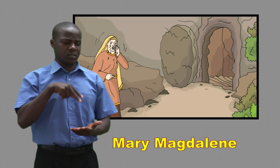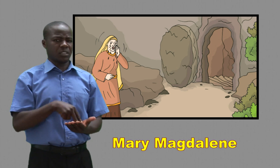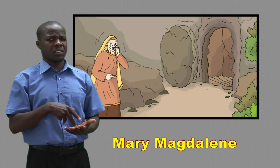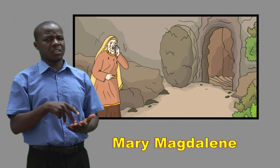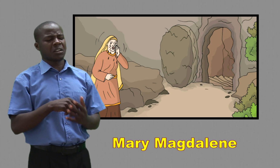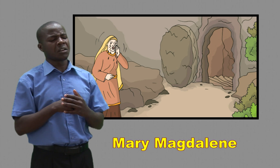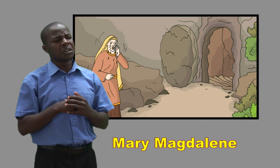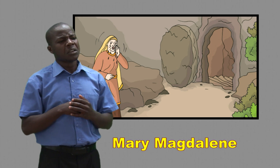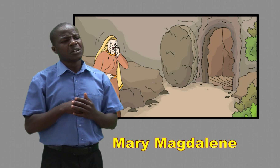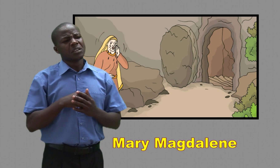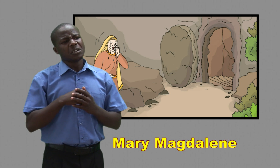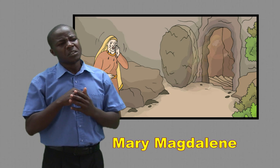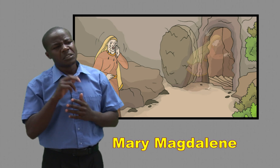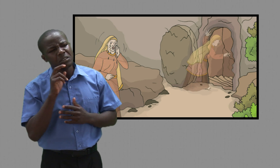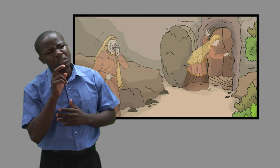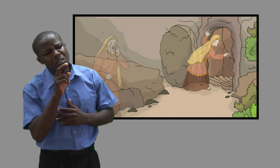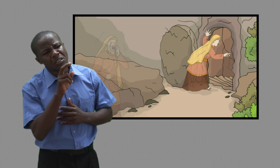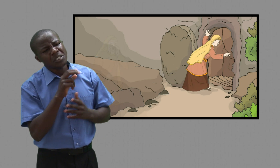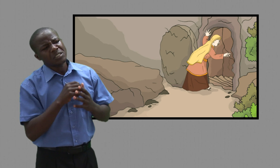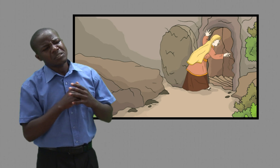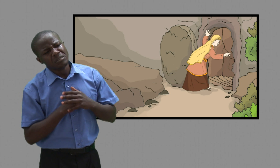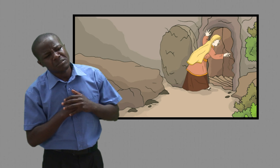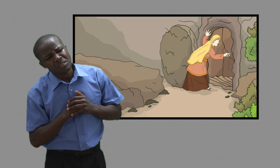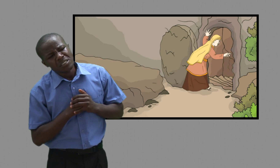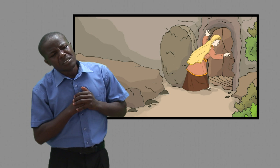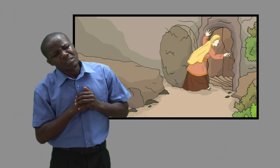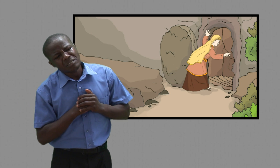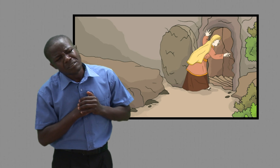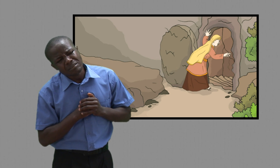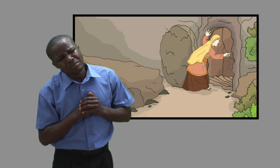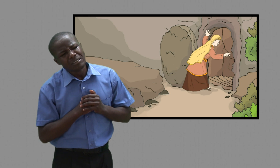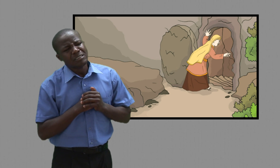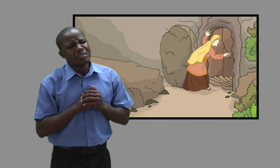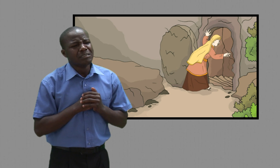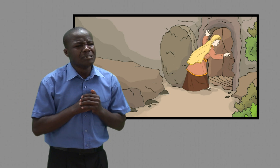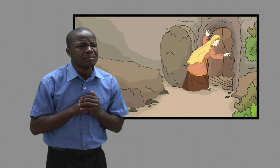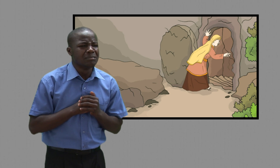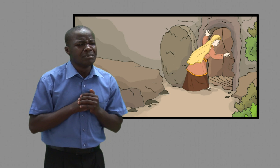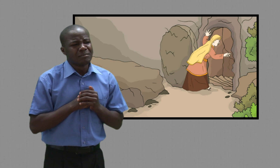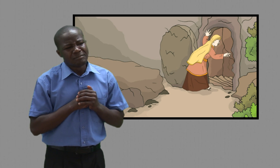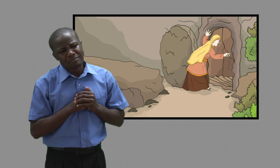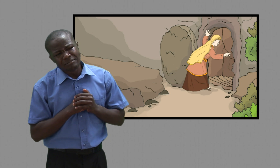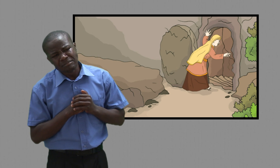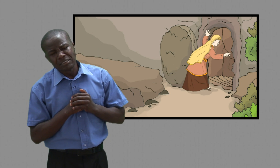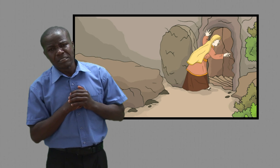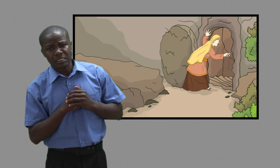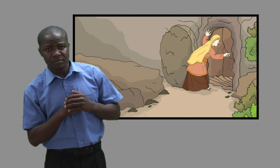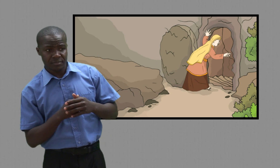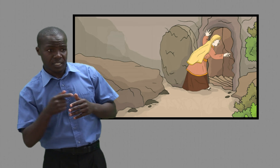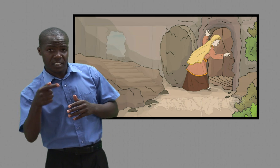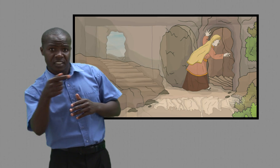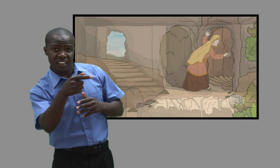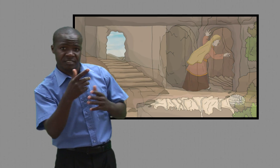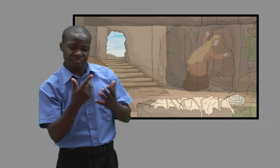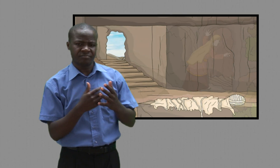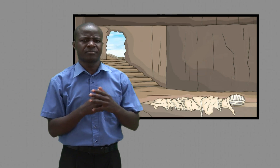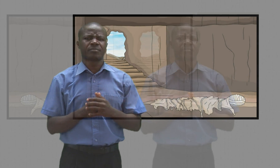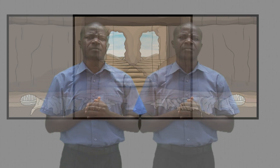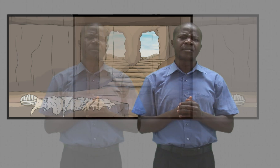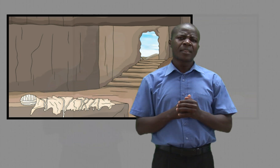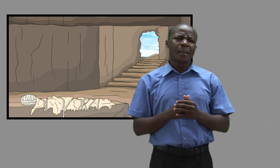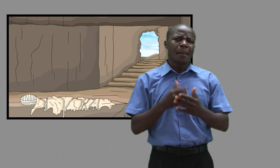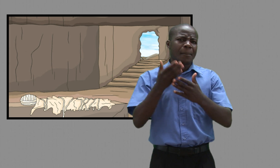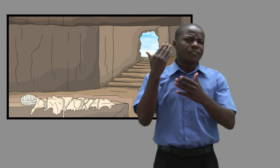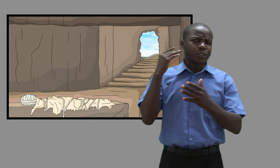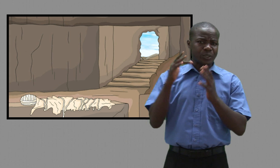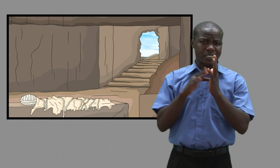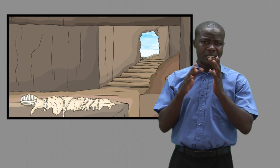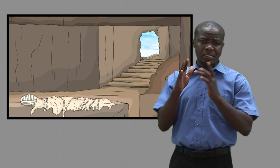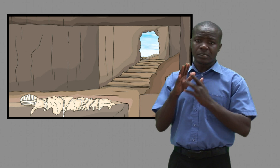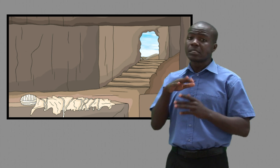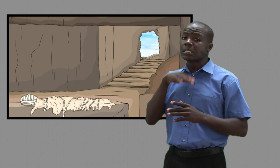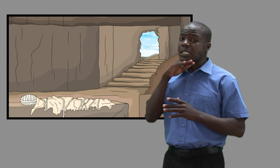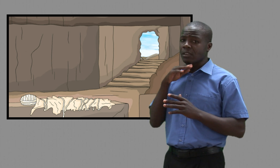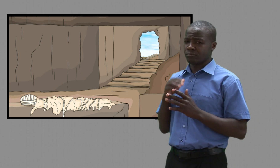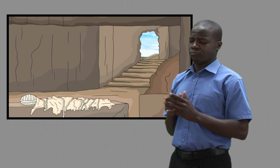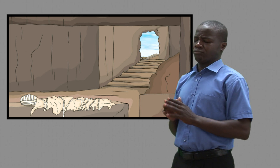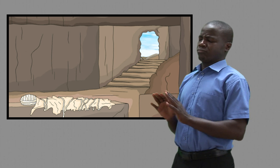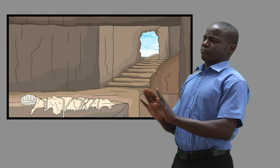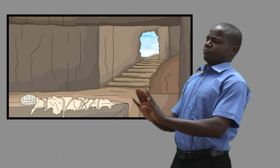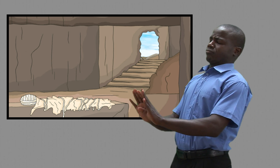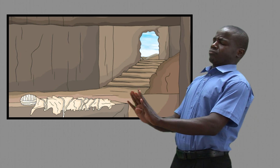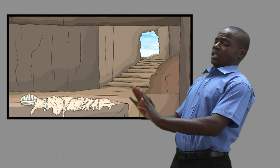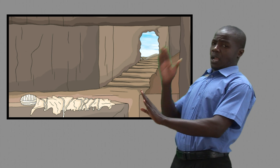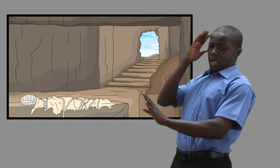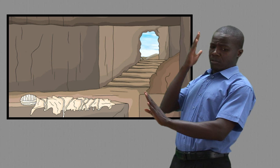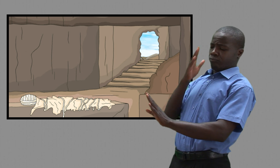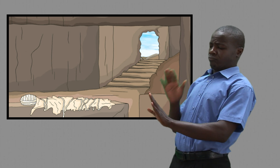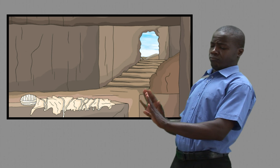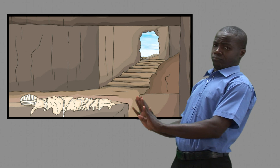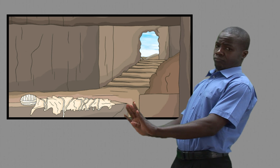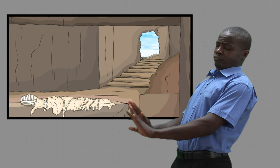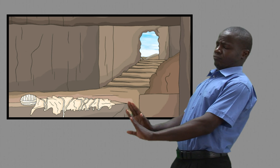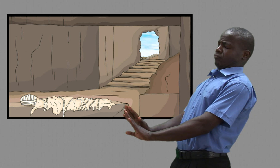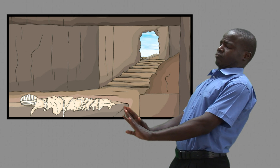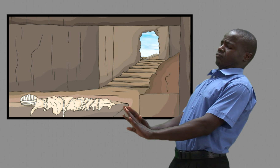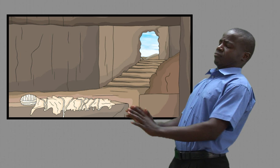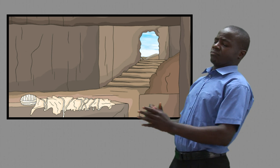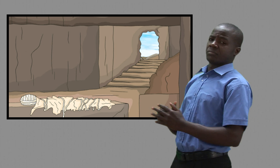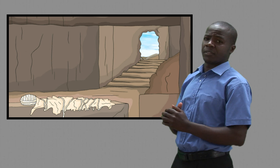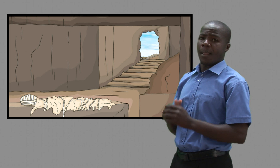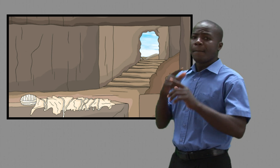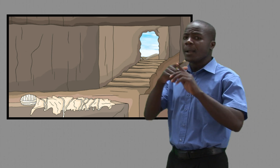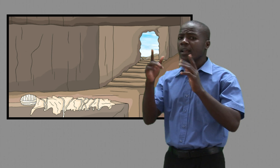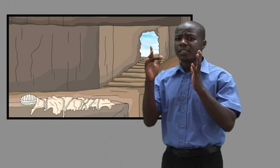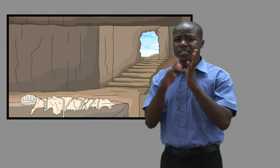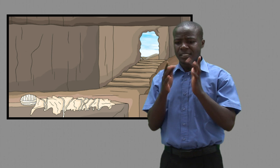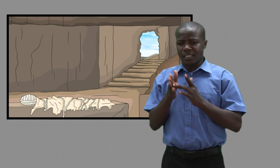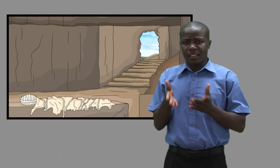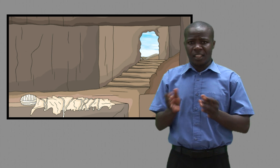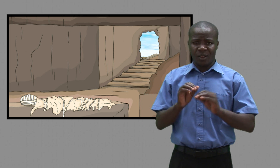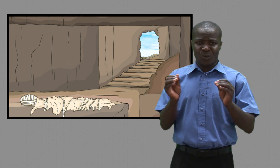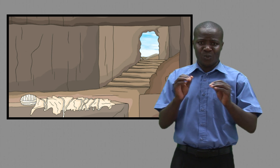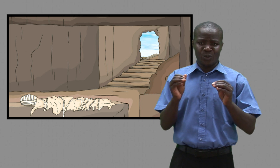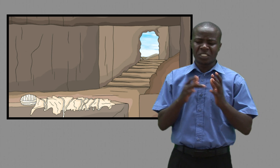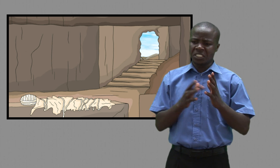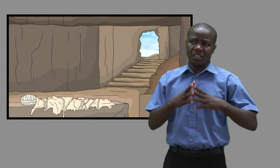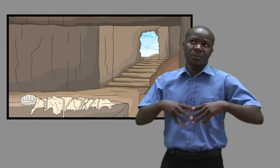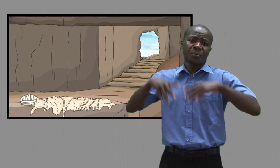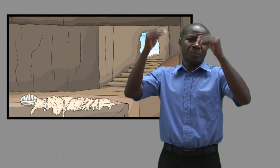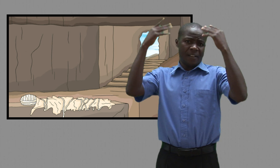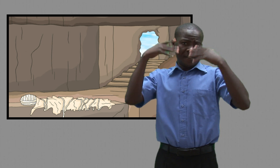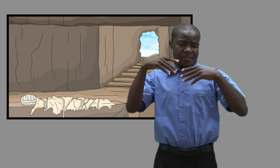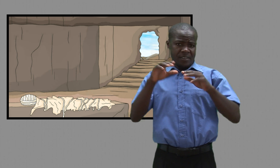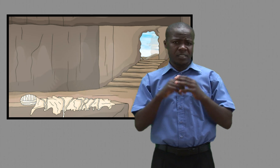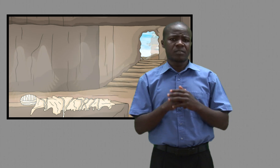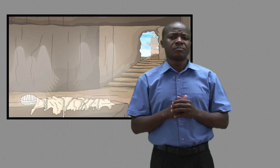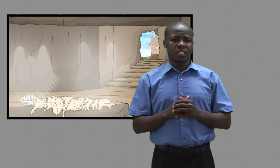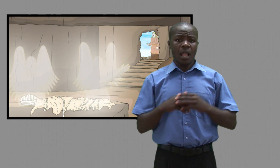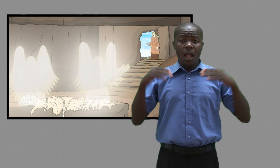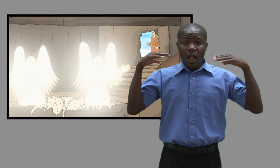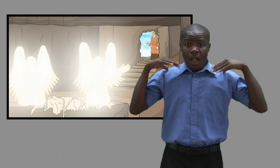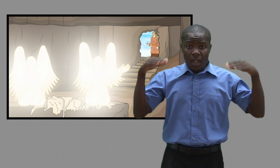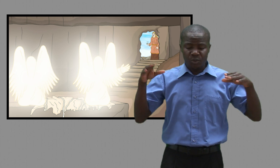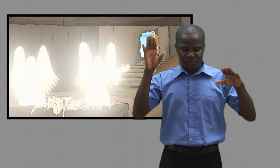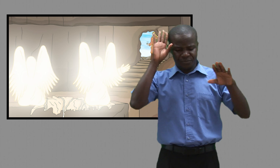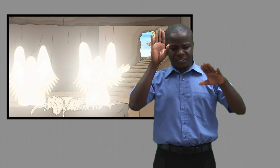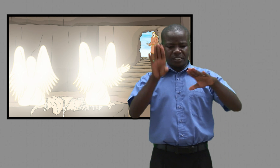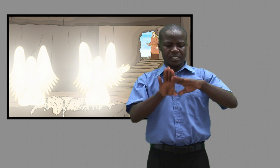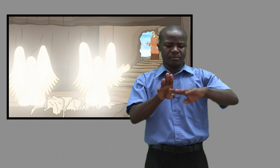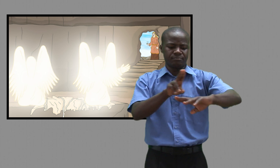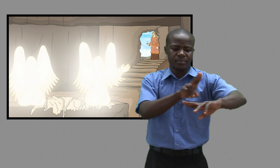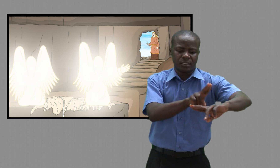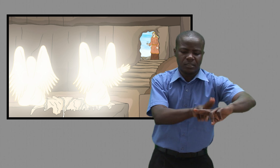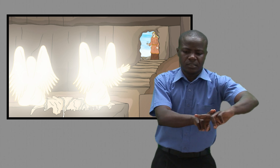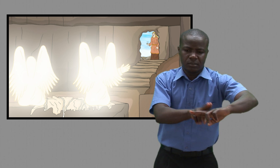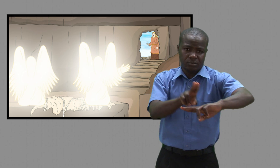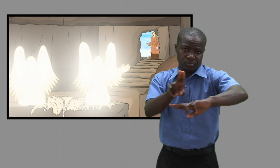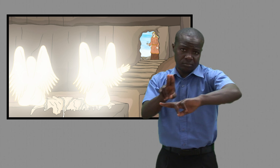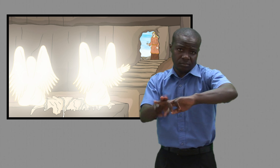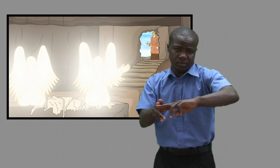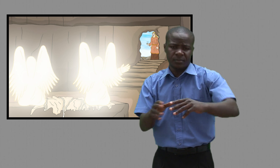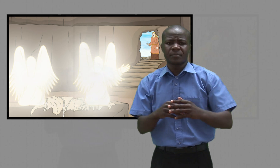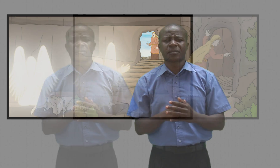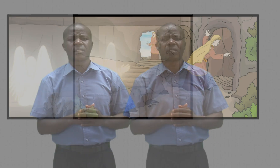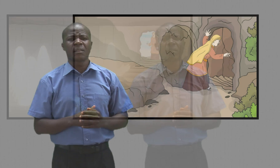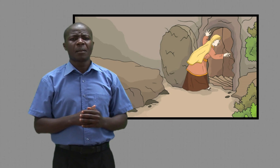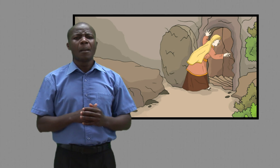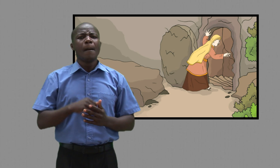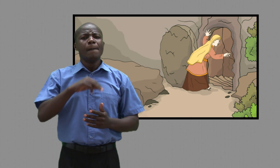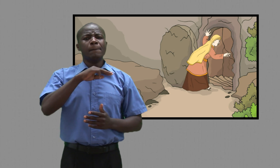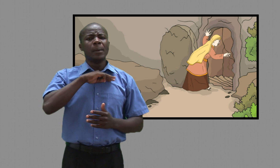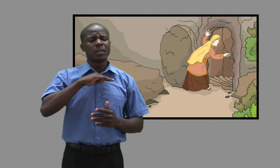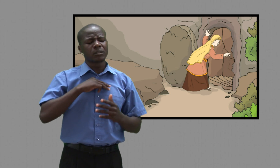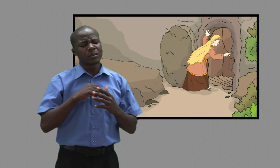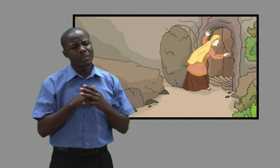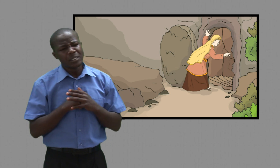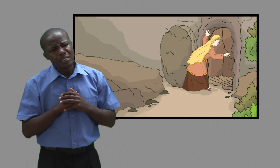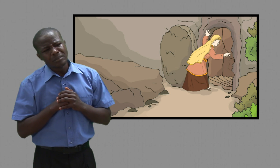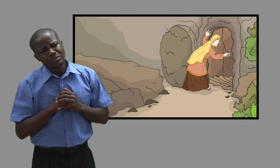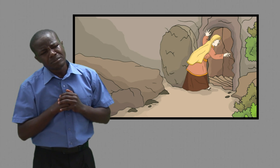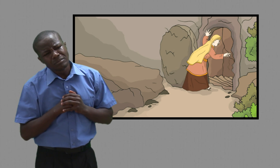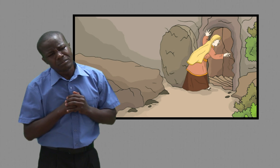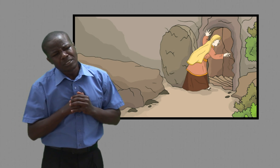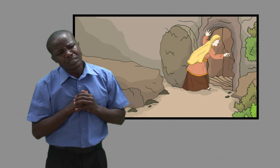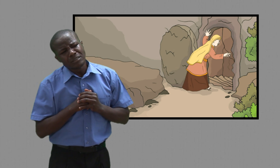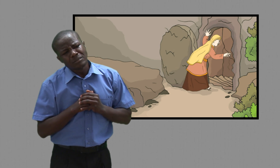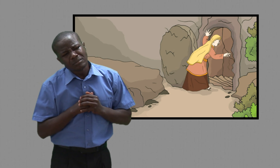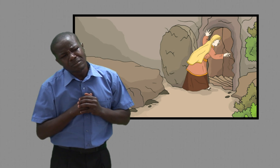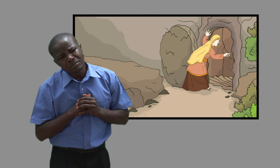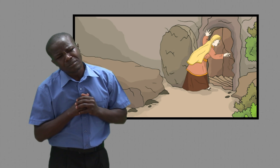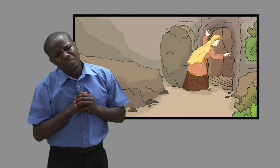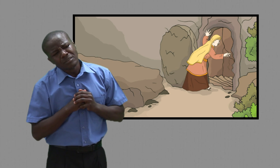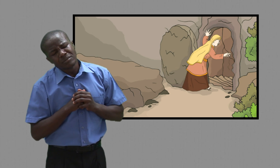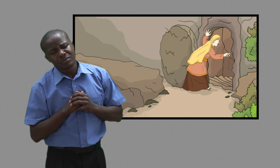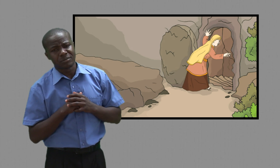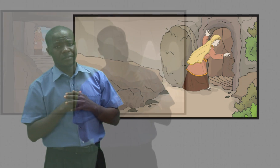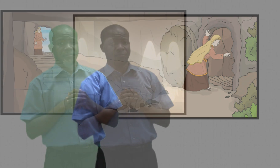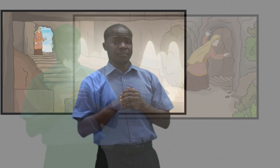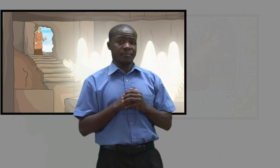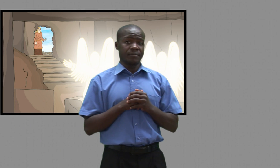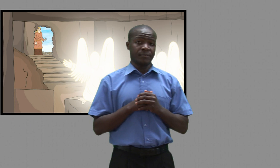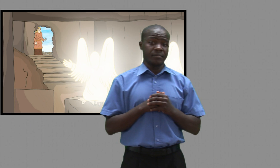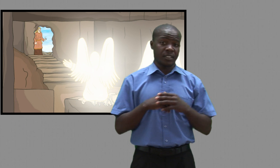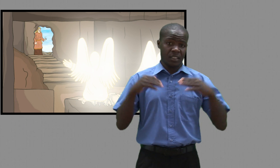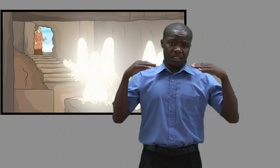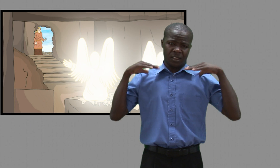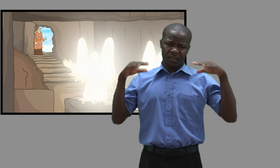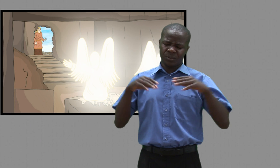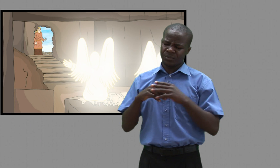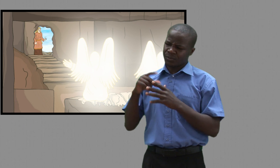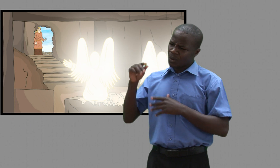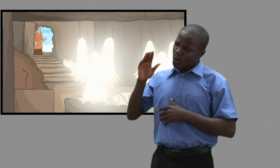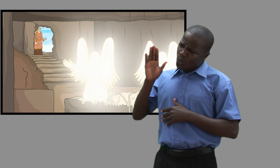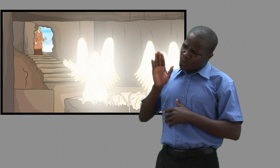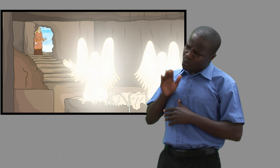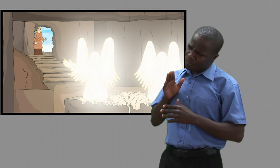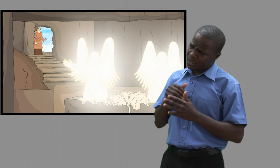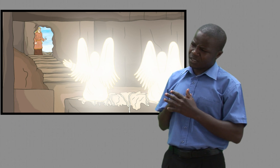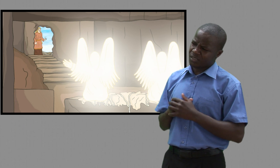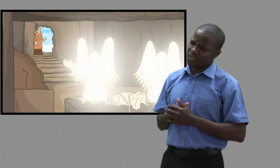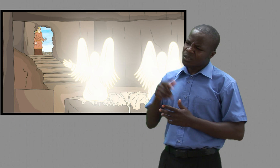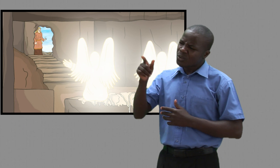And as she wept, she bent down to look into the tomb, and she saw two angels in white sitting where the body of Jesus had lain, one at the head and the other at the feet.